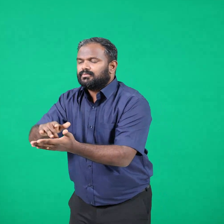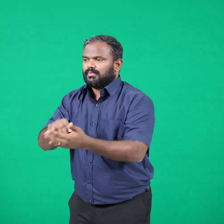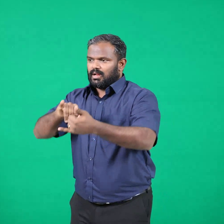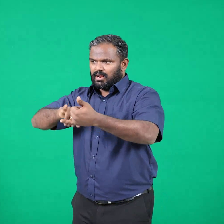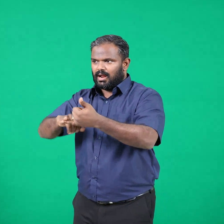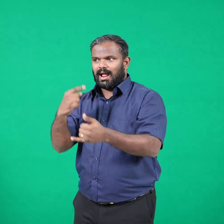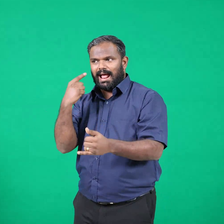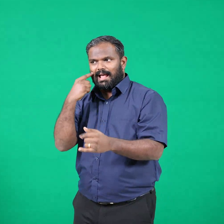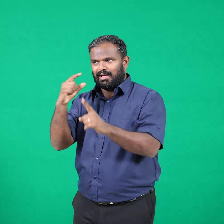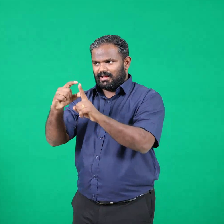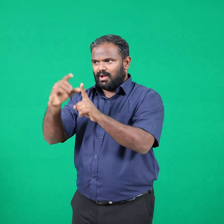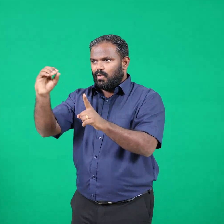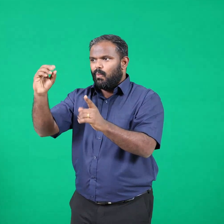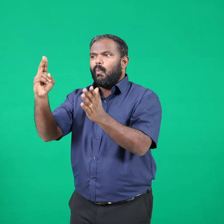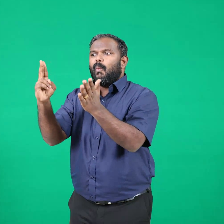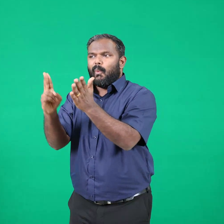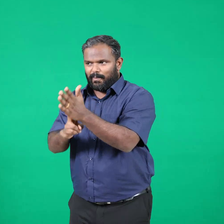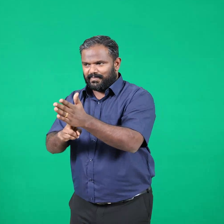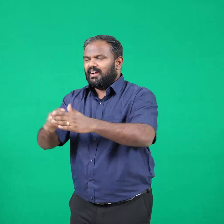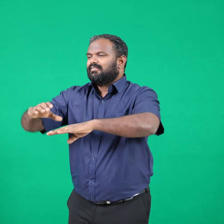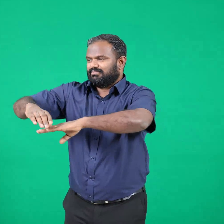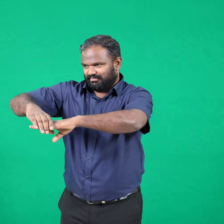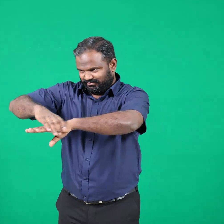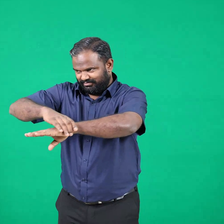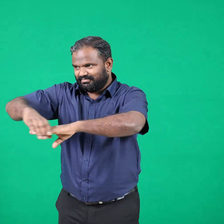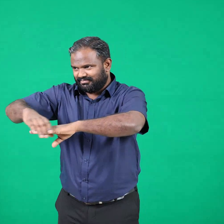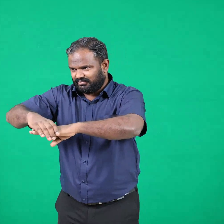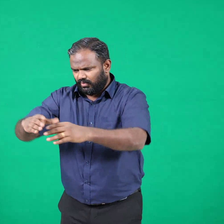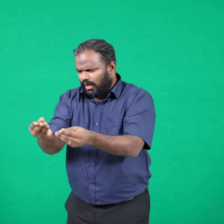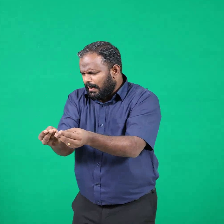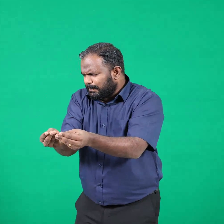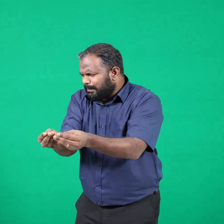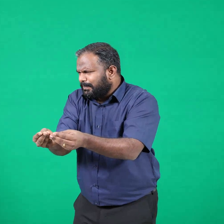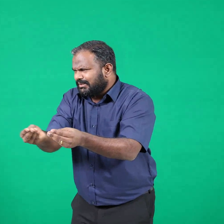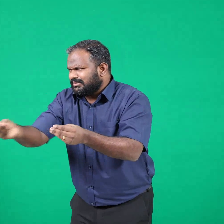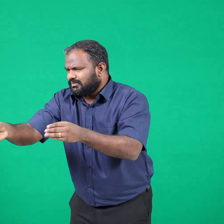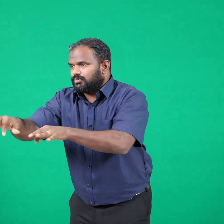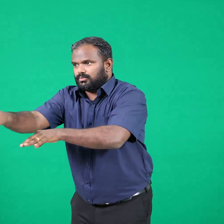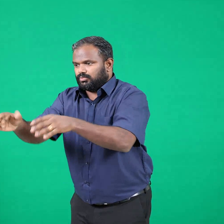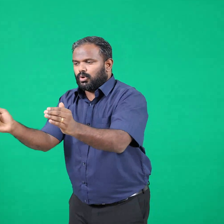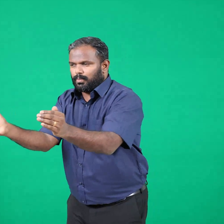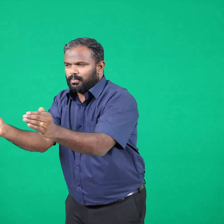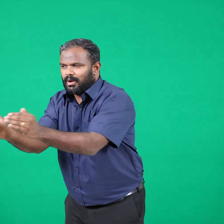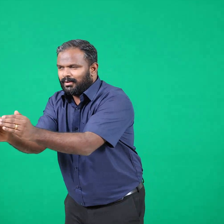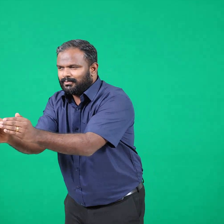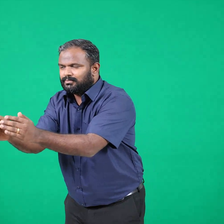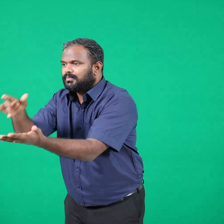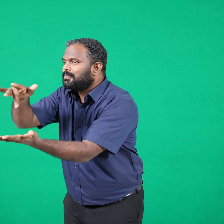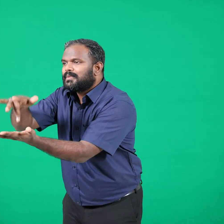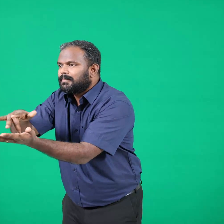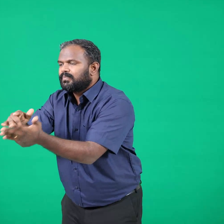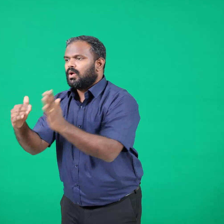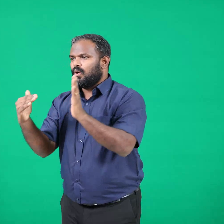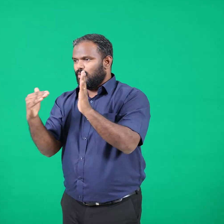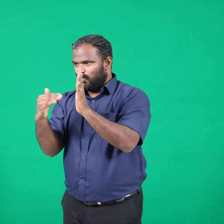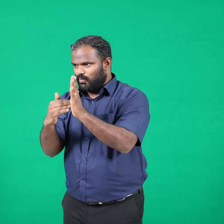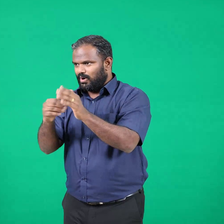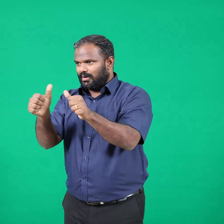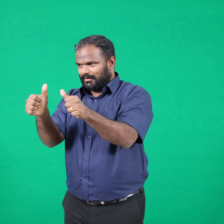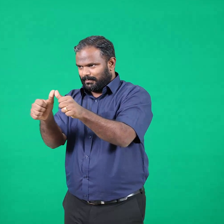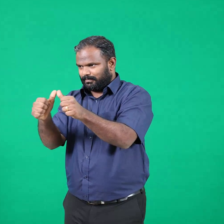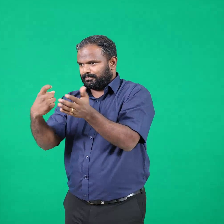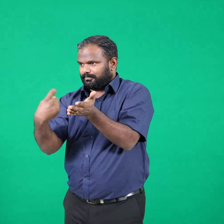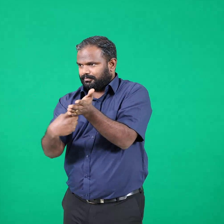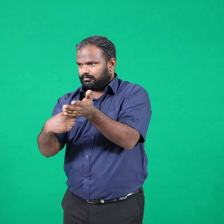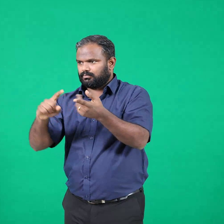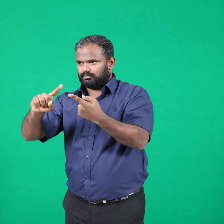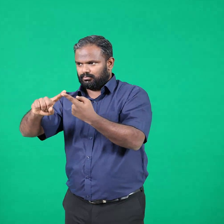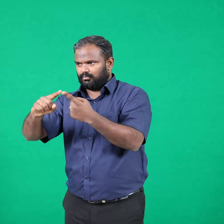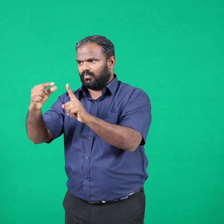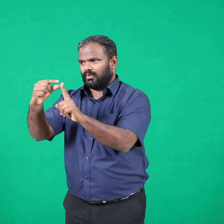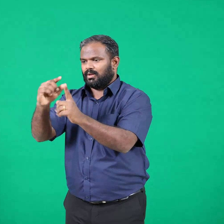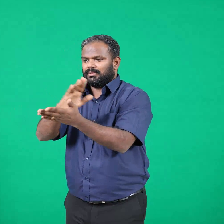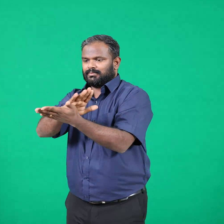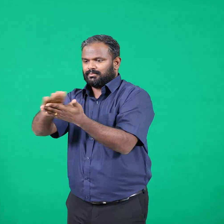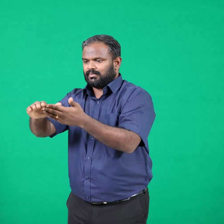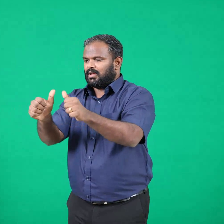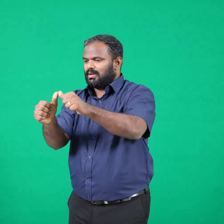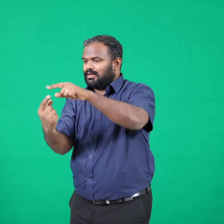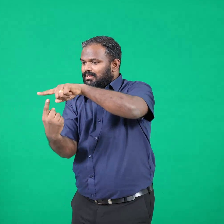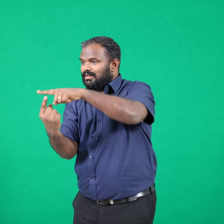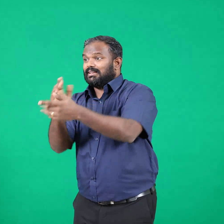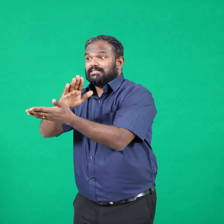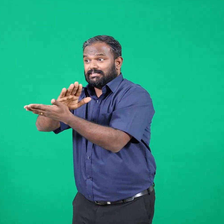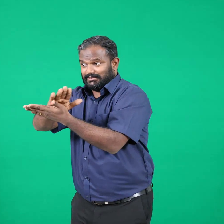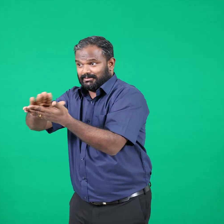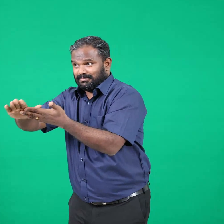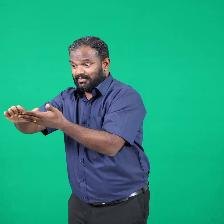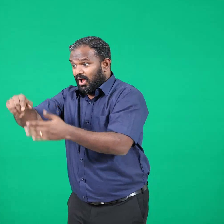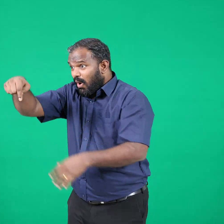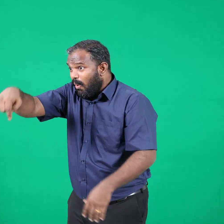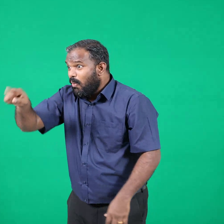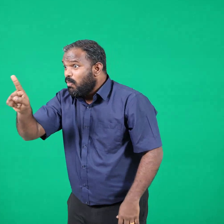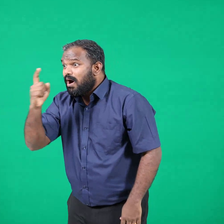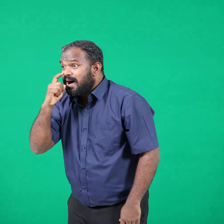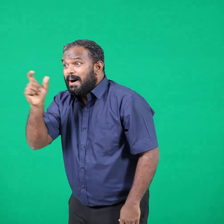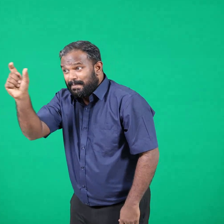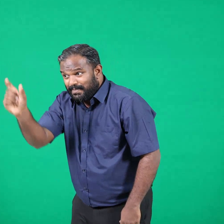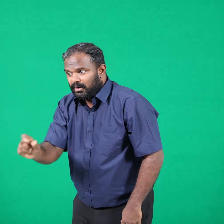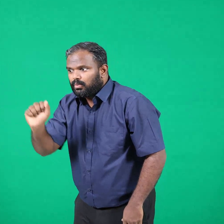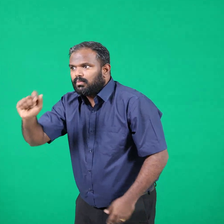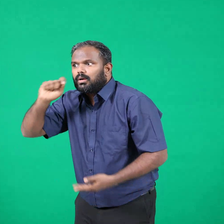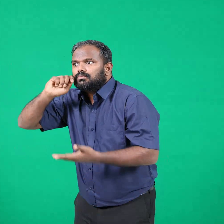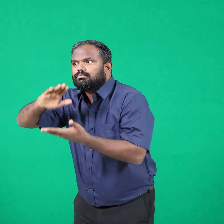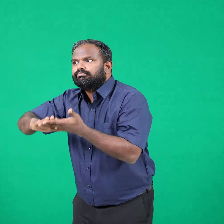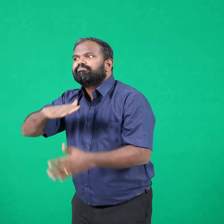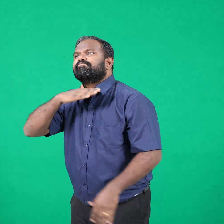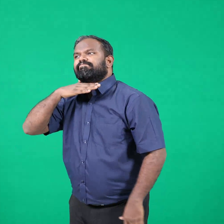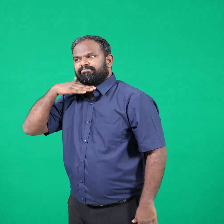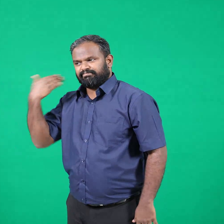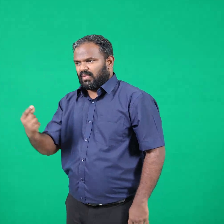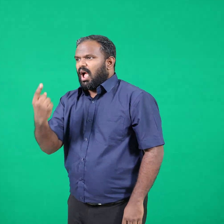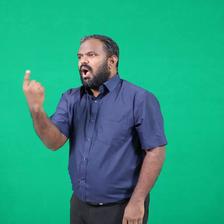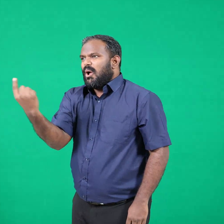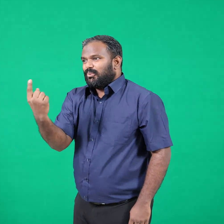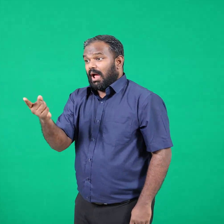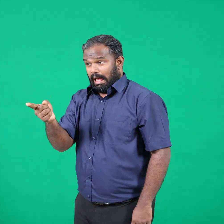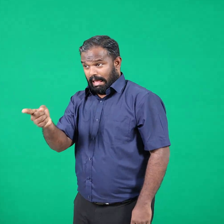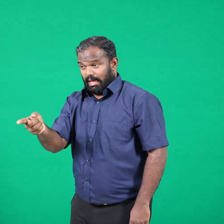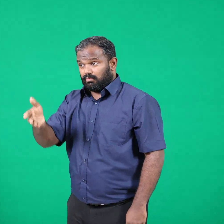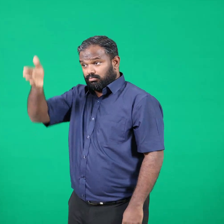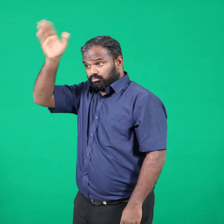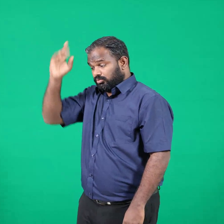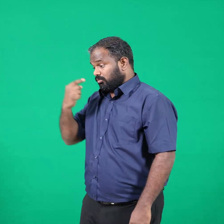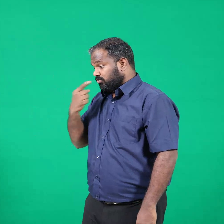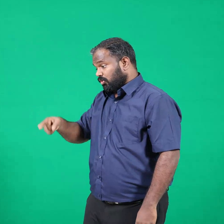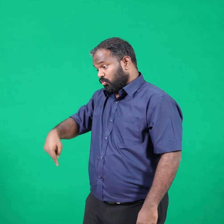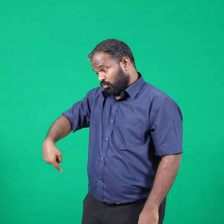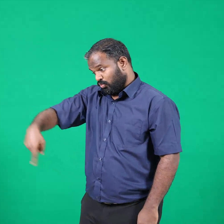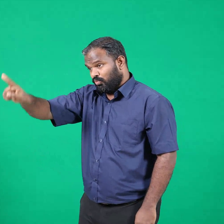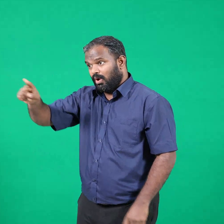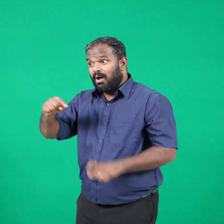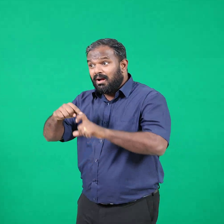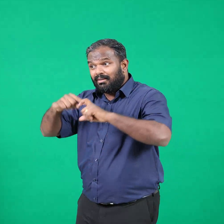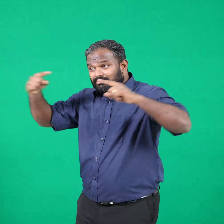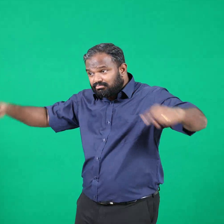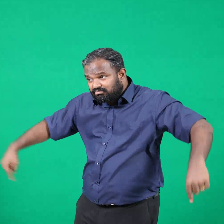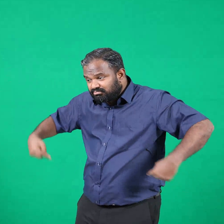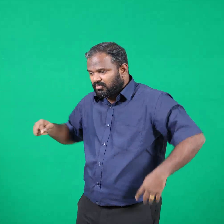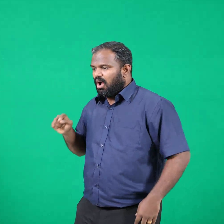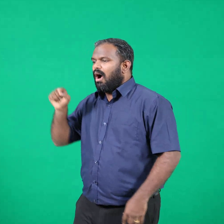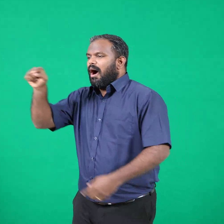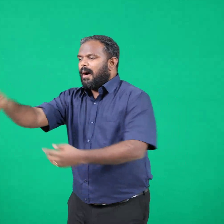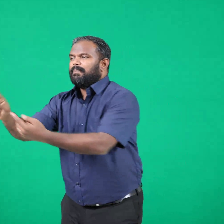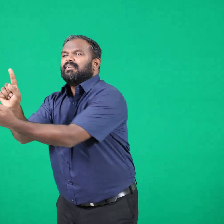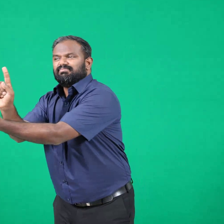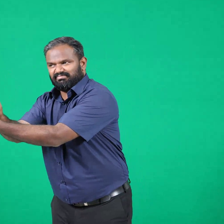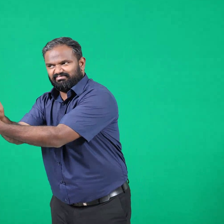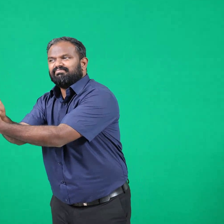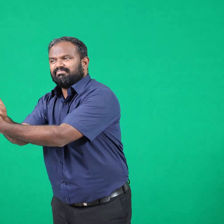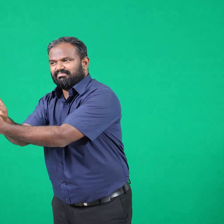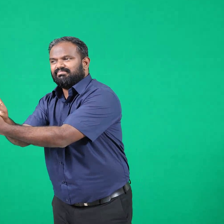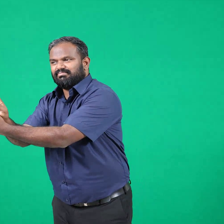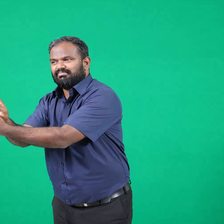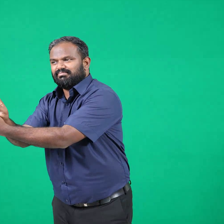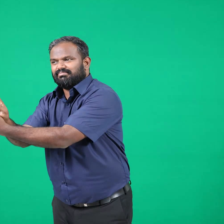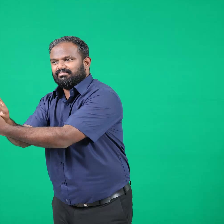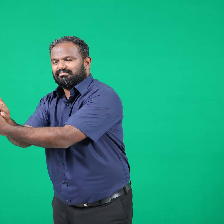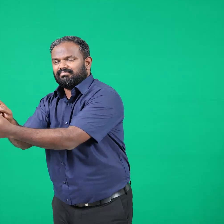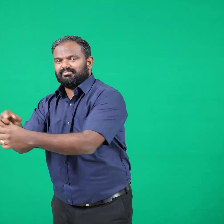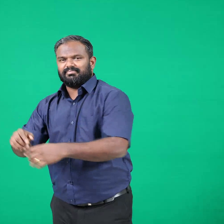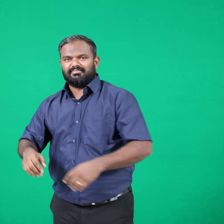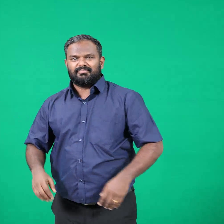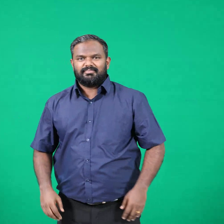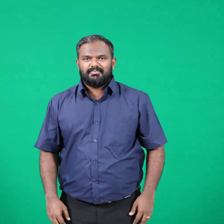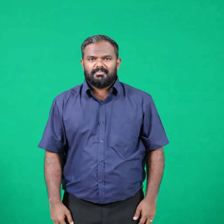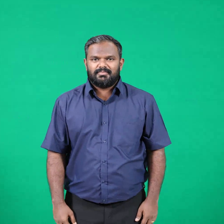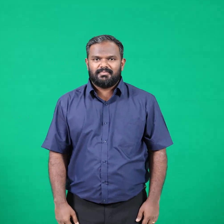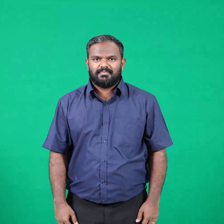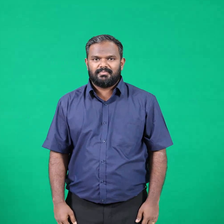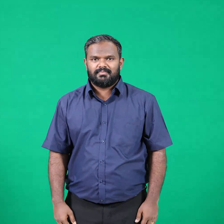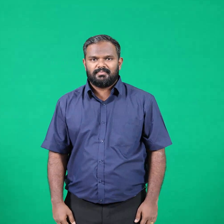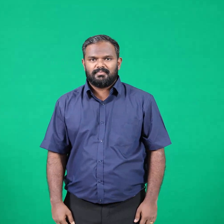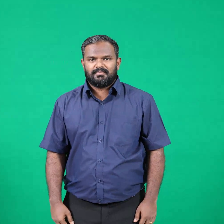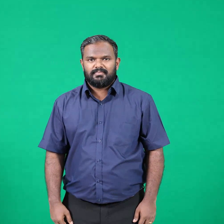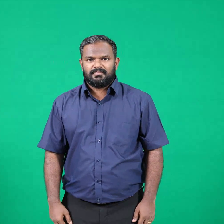Yet Elijah was not sent to any of them, but to the widow of Zarephath in Sidon.